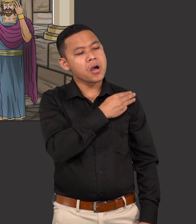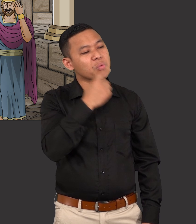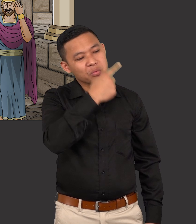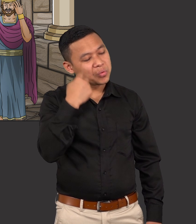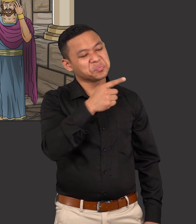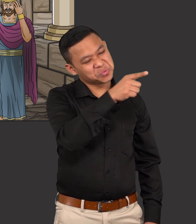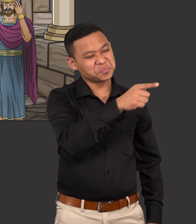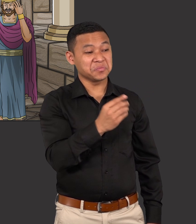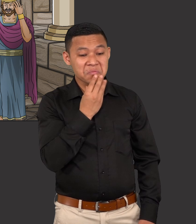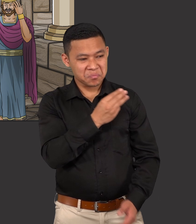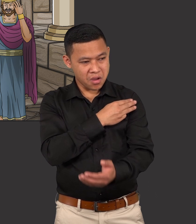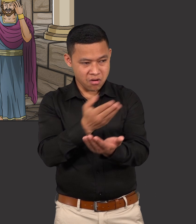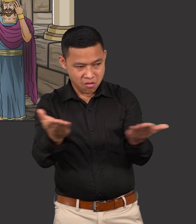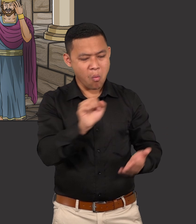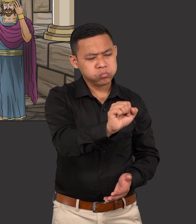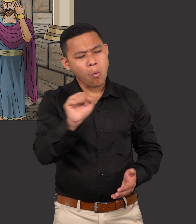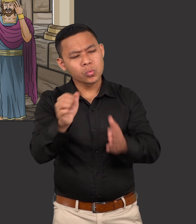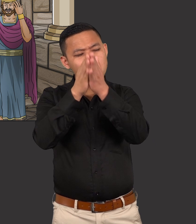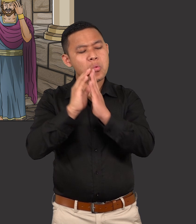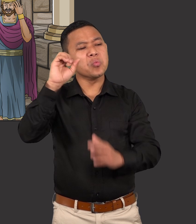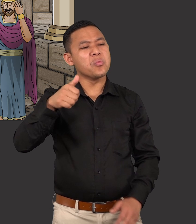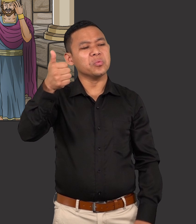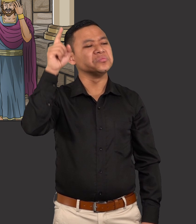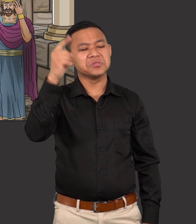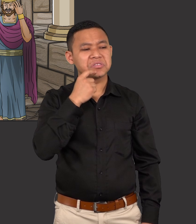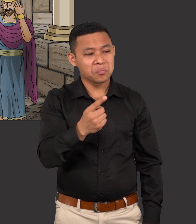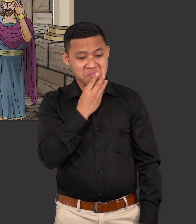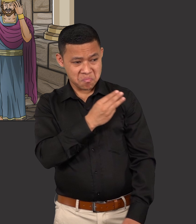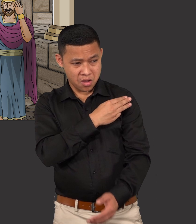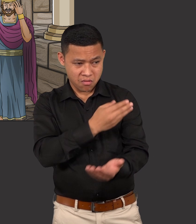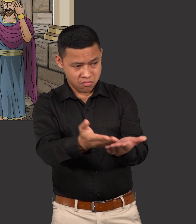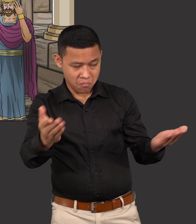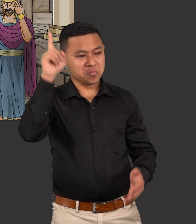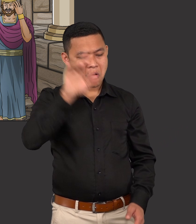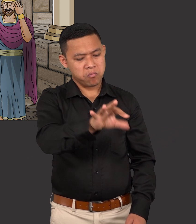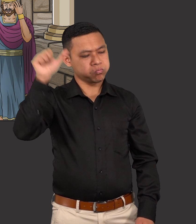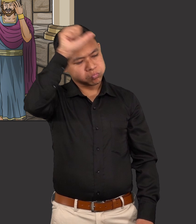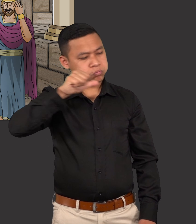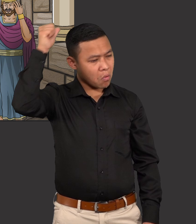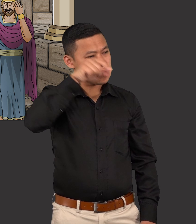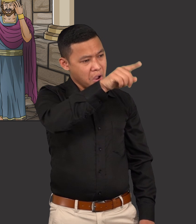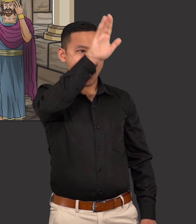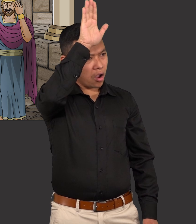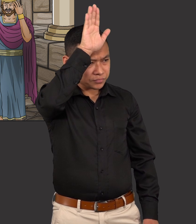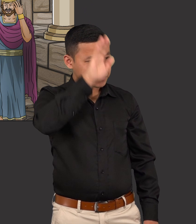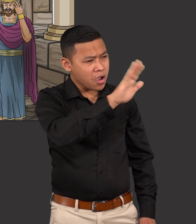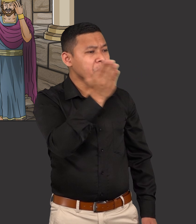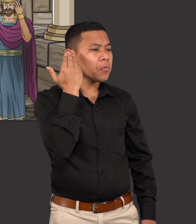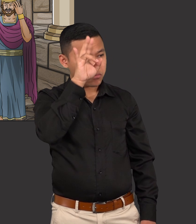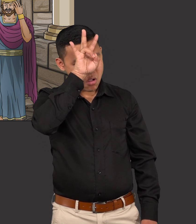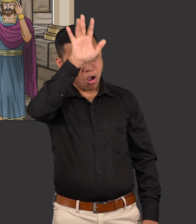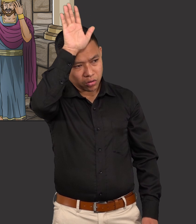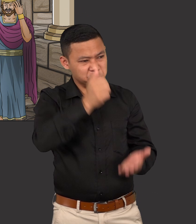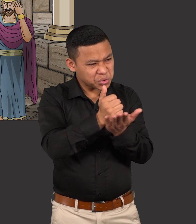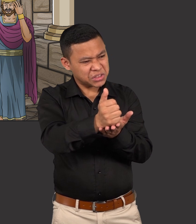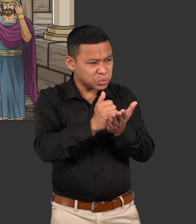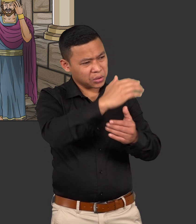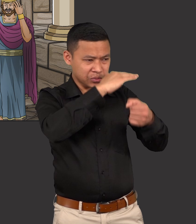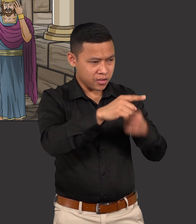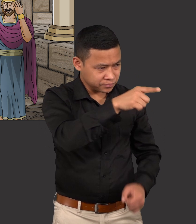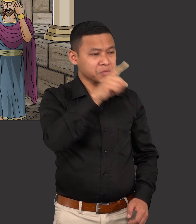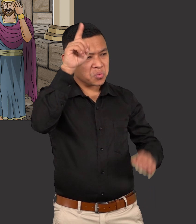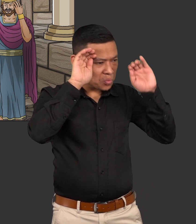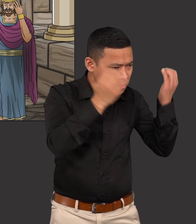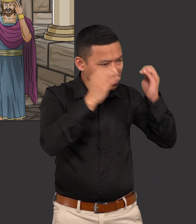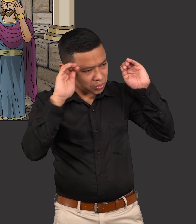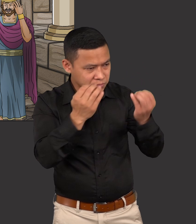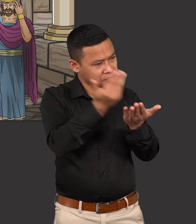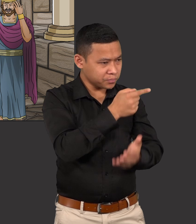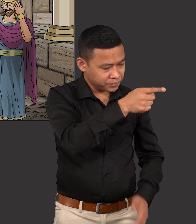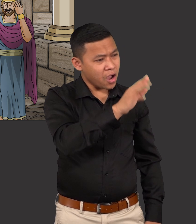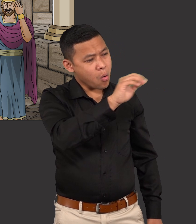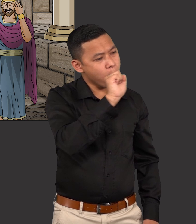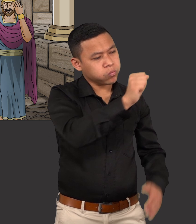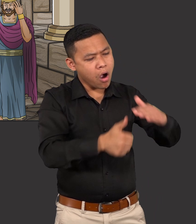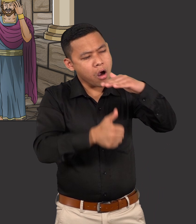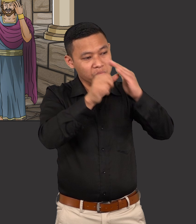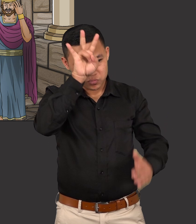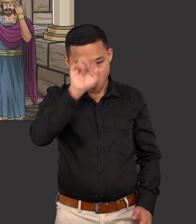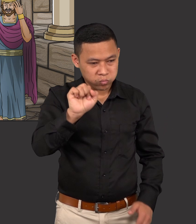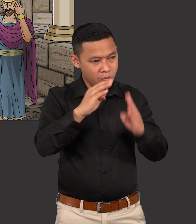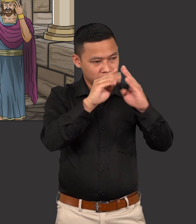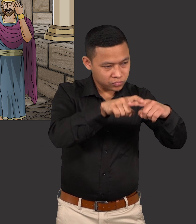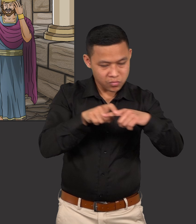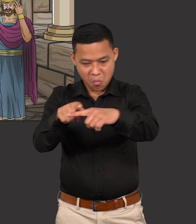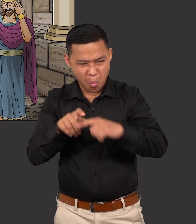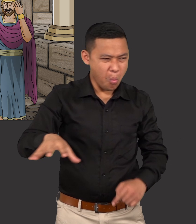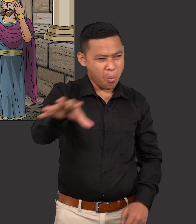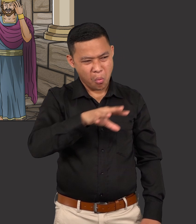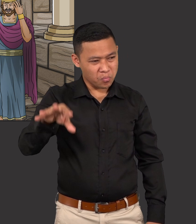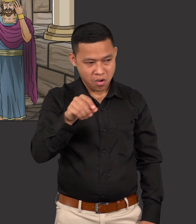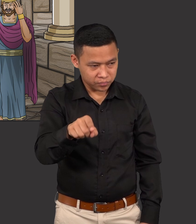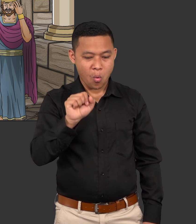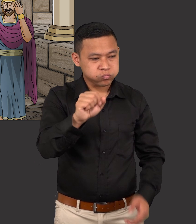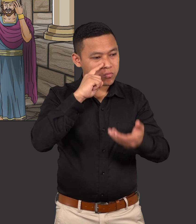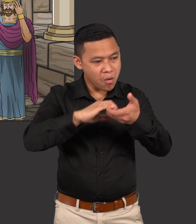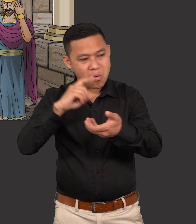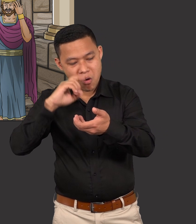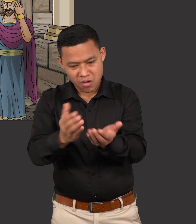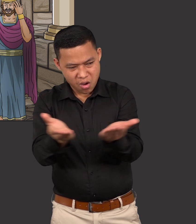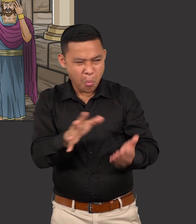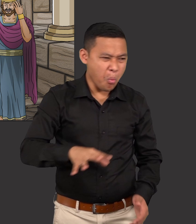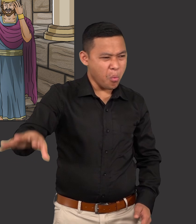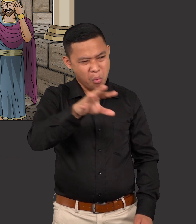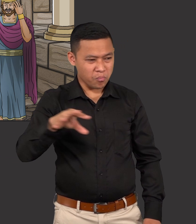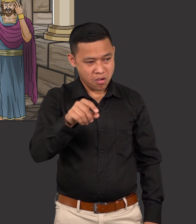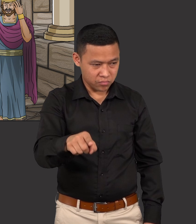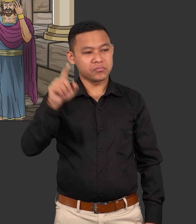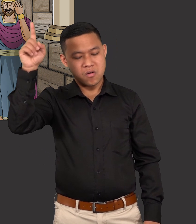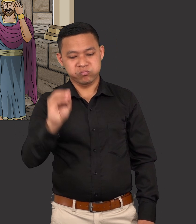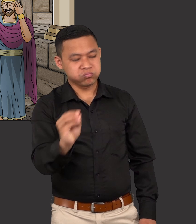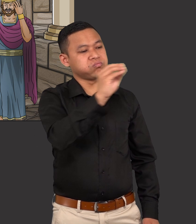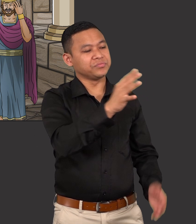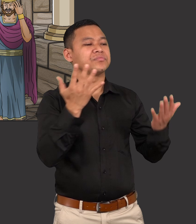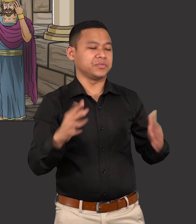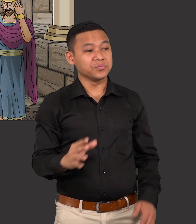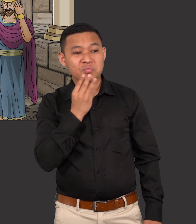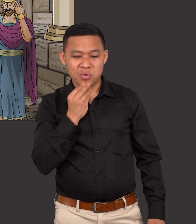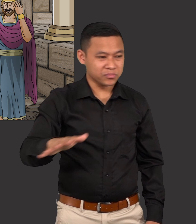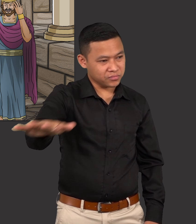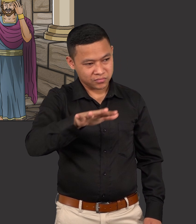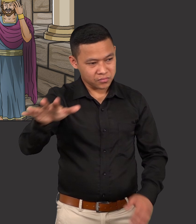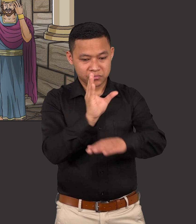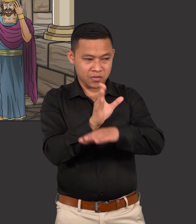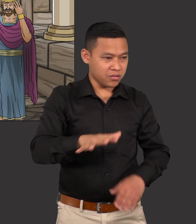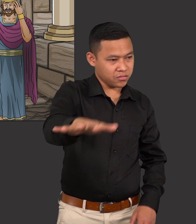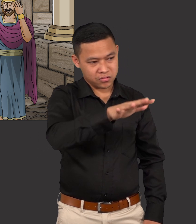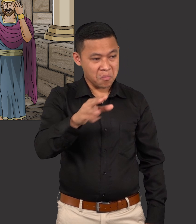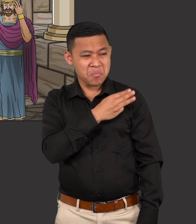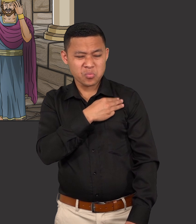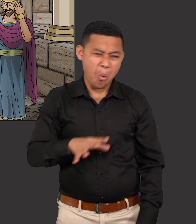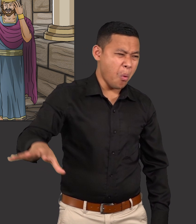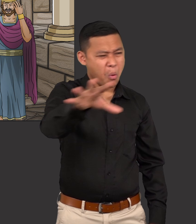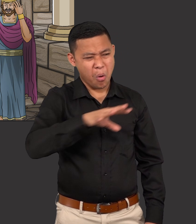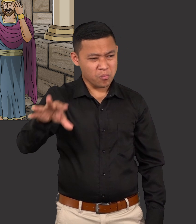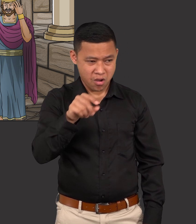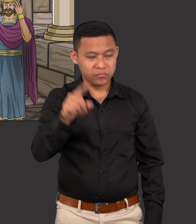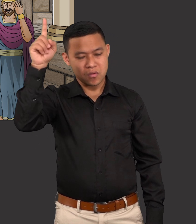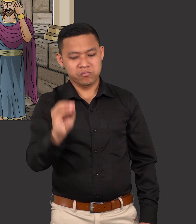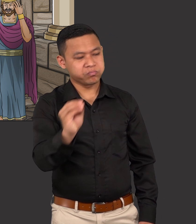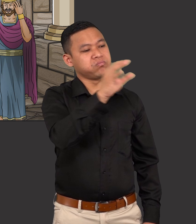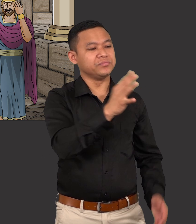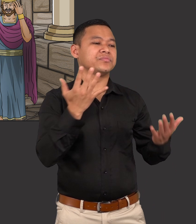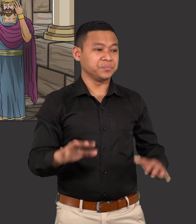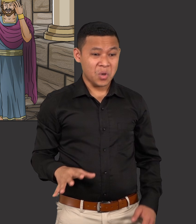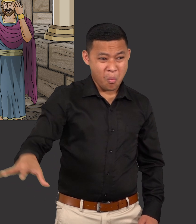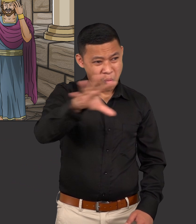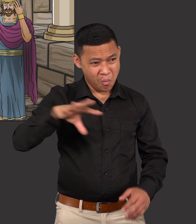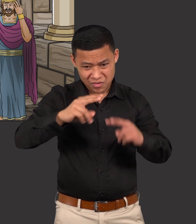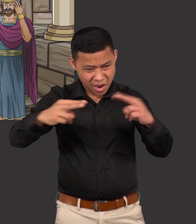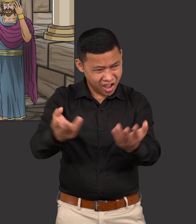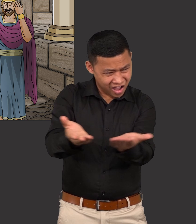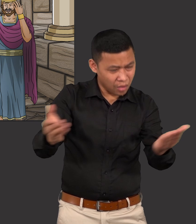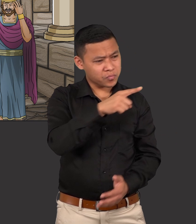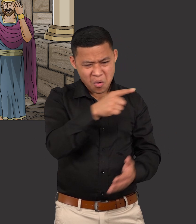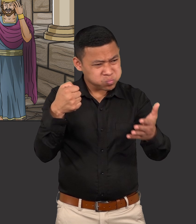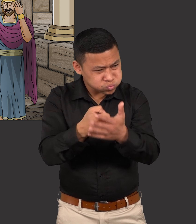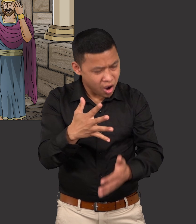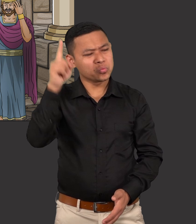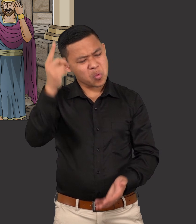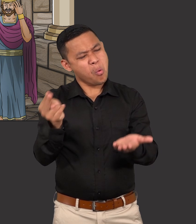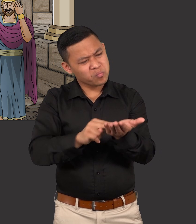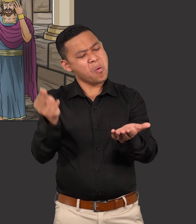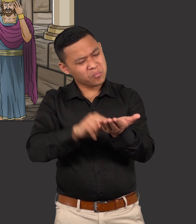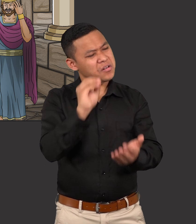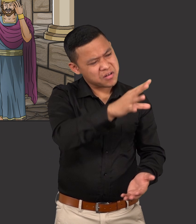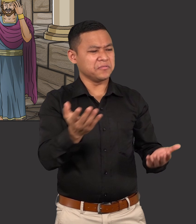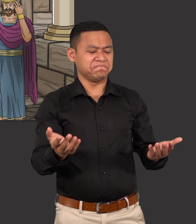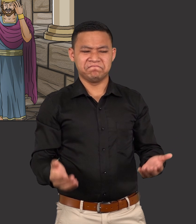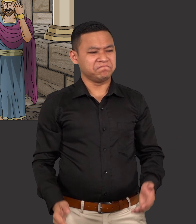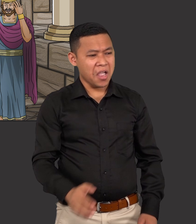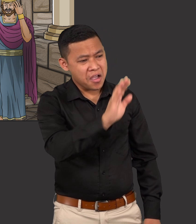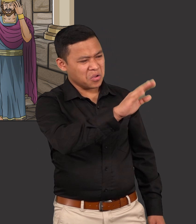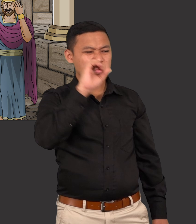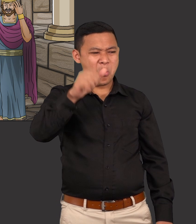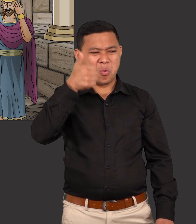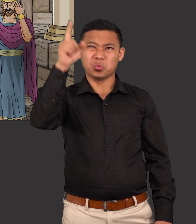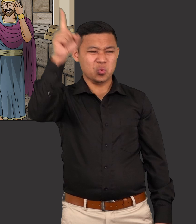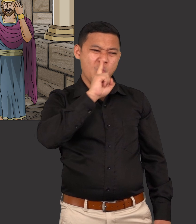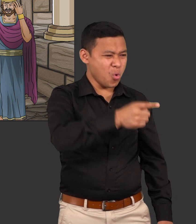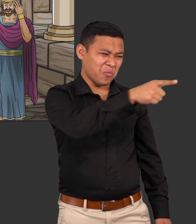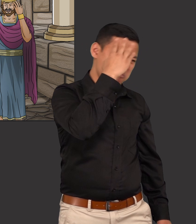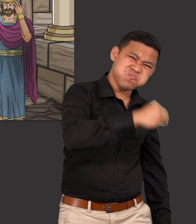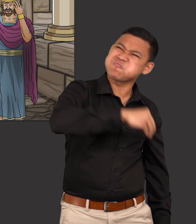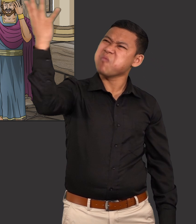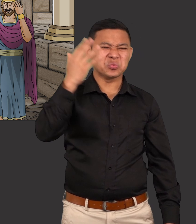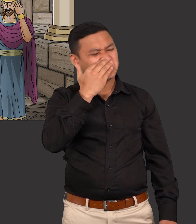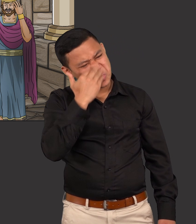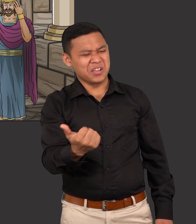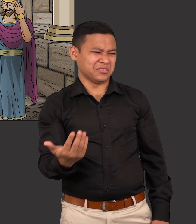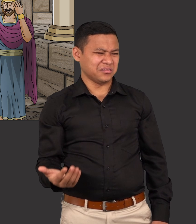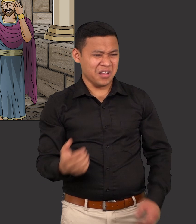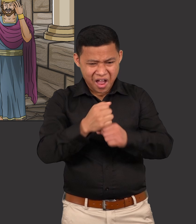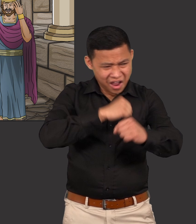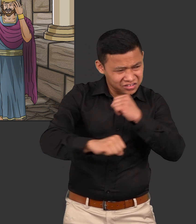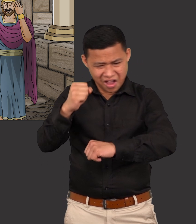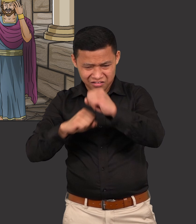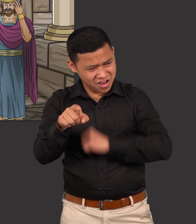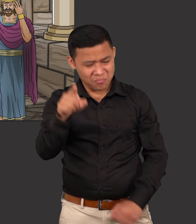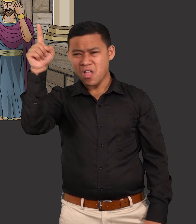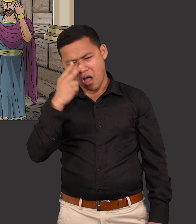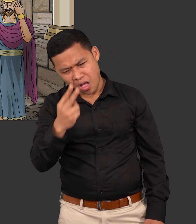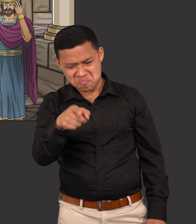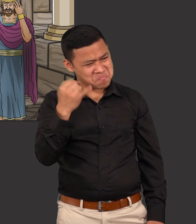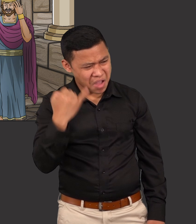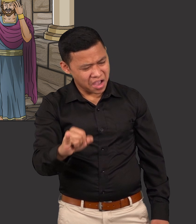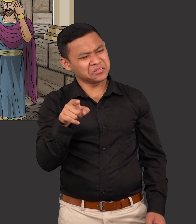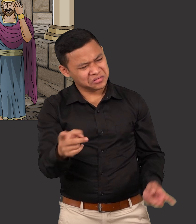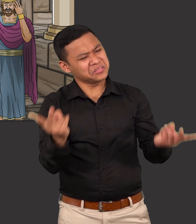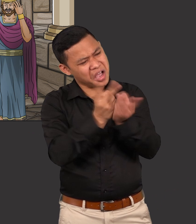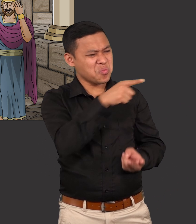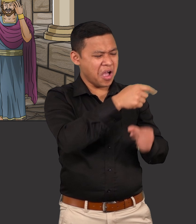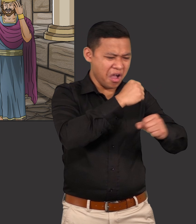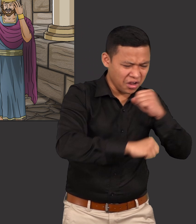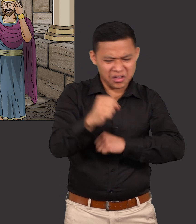This is what the LORD, the God of Israel, says: ‘I anointed you king over Israel, and I delivered you from the hand of Saul. I gave your master’s house to you and your master’s wives into your arms. I gave you the house of Israel and Judah, and if that was not enough, I would have given you even more.